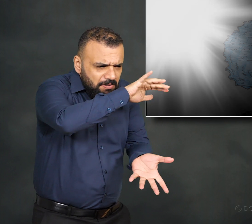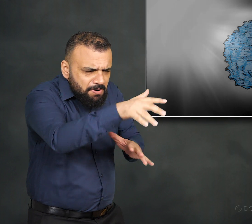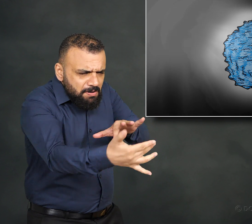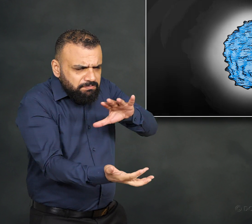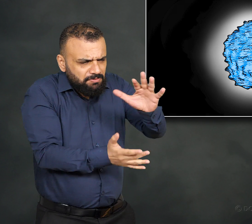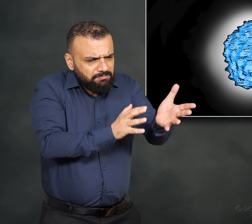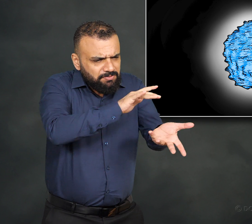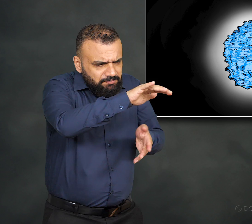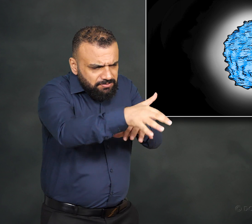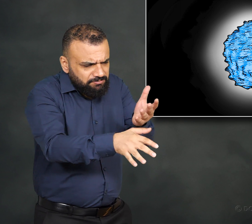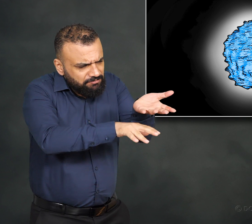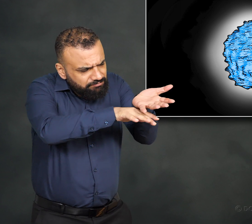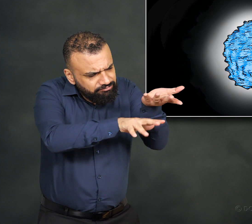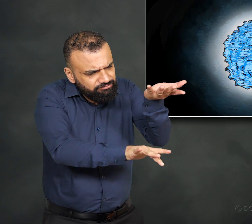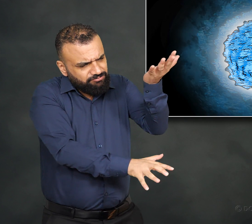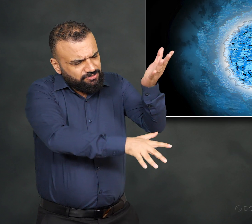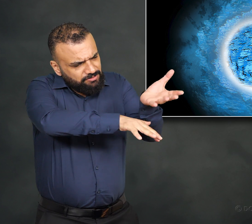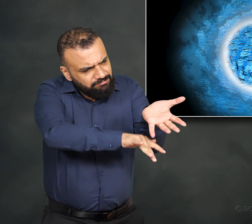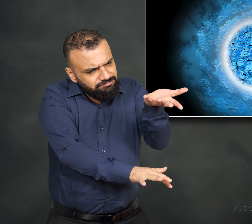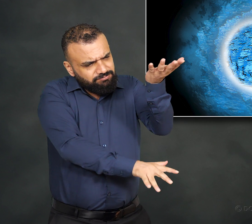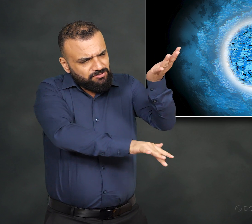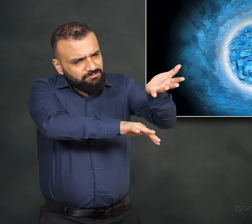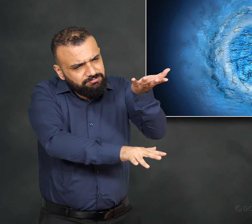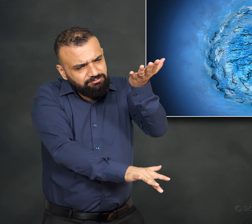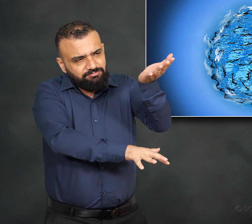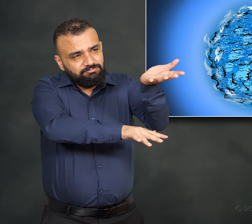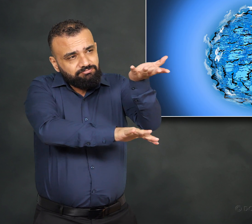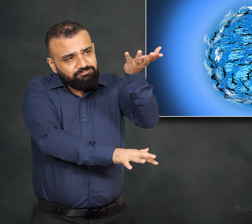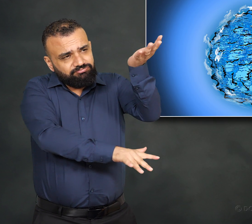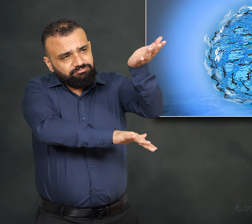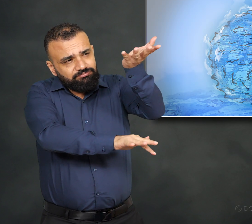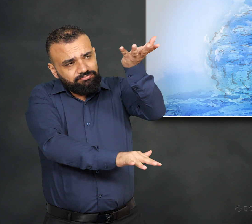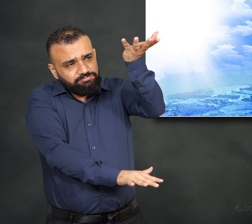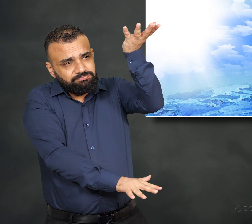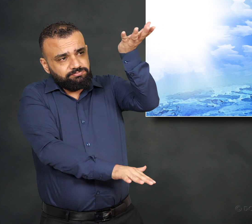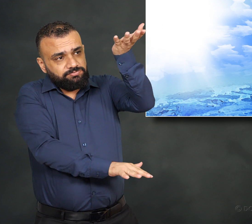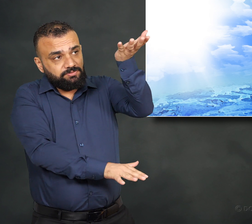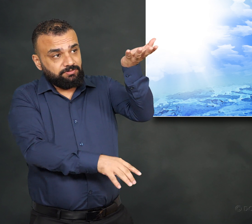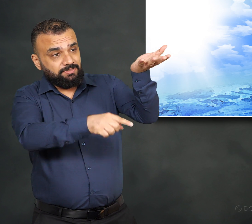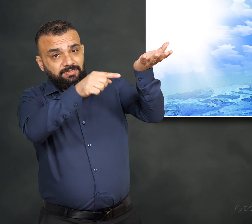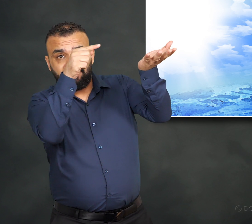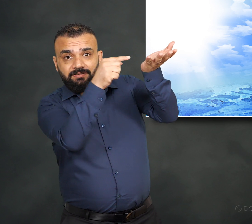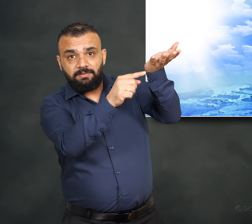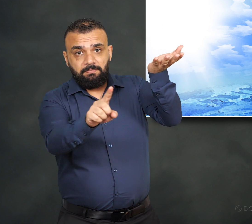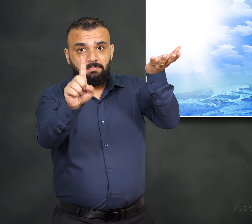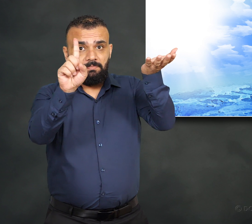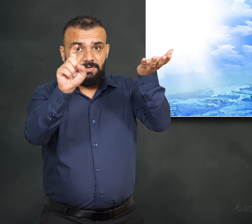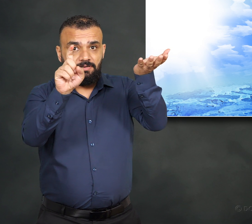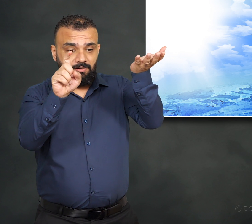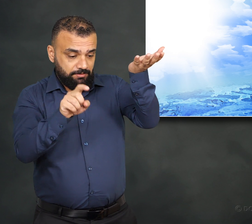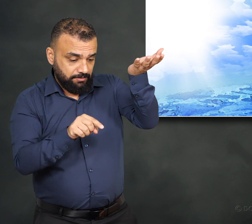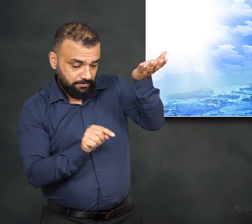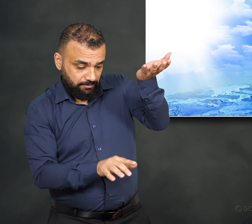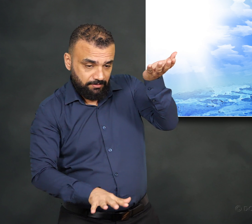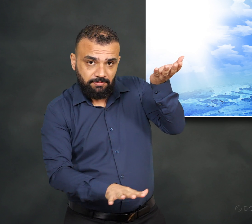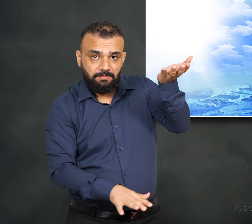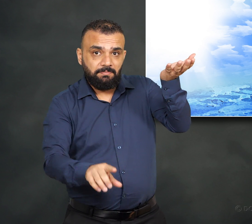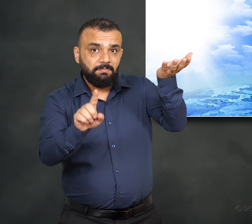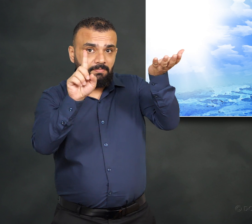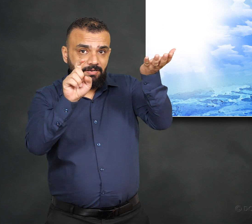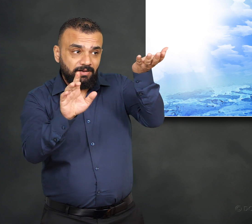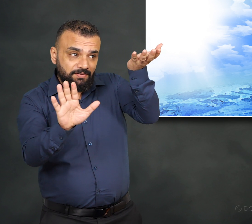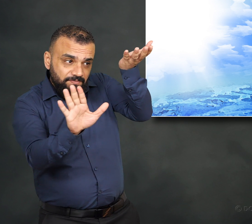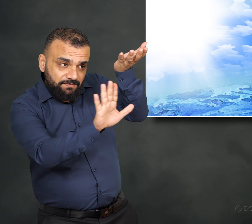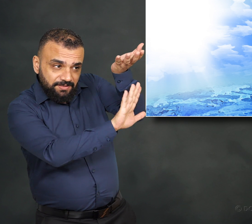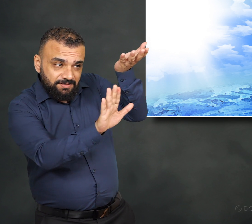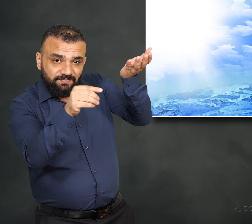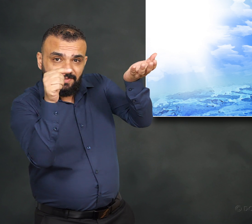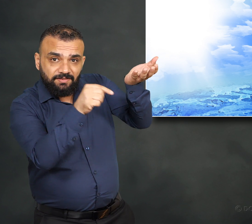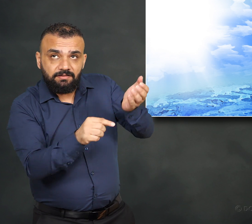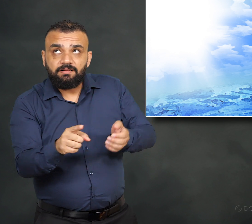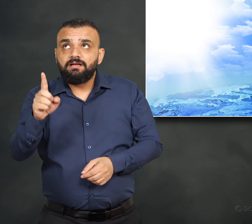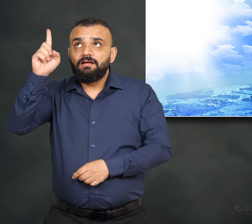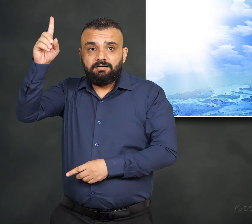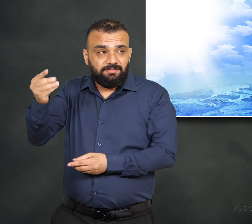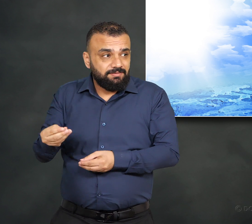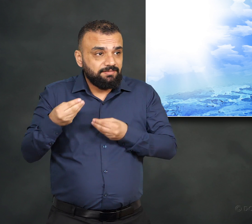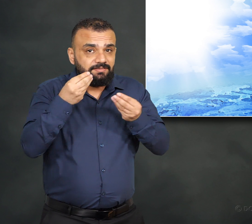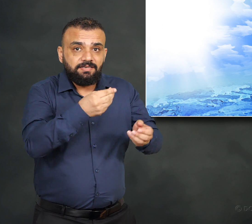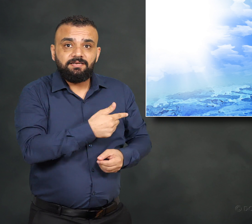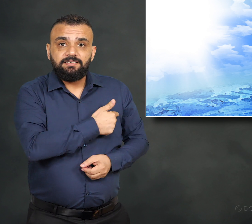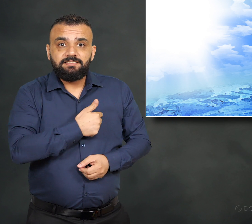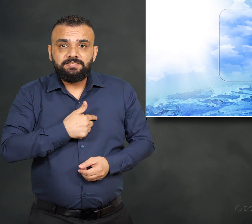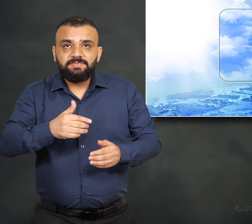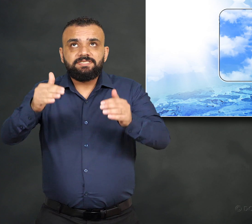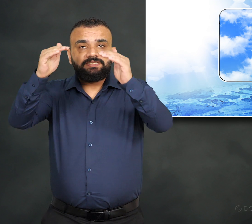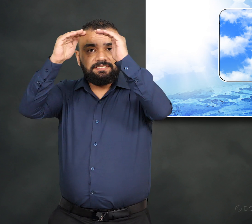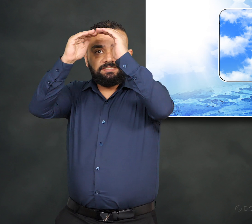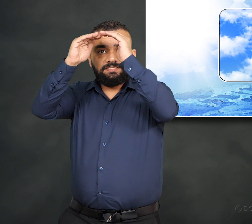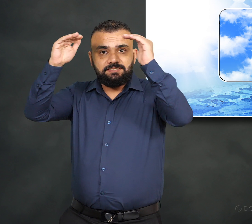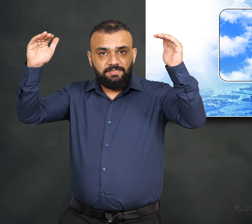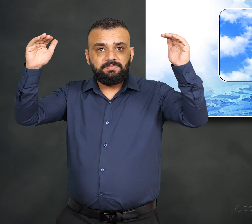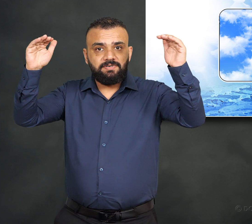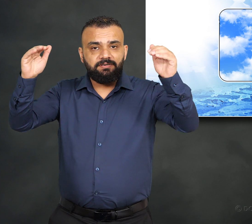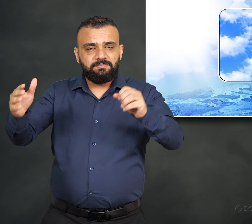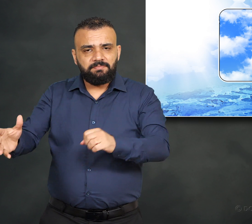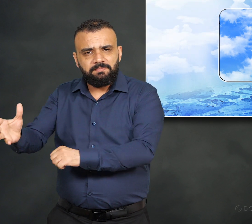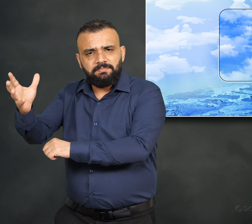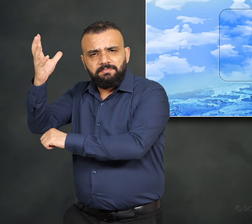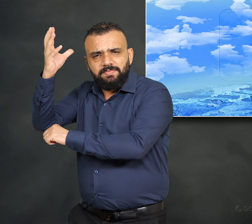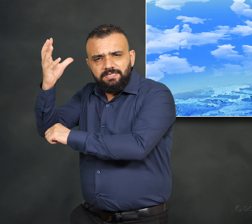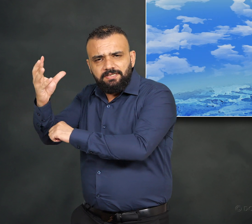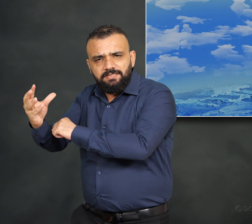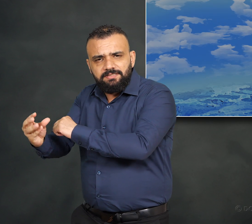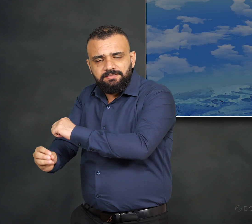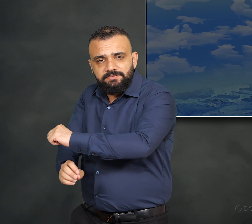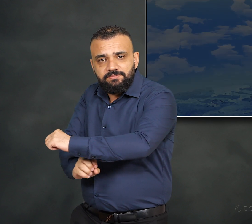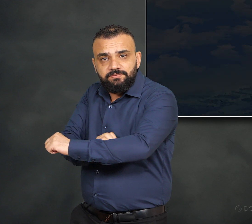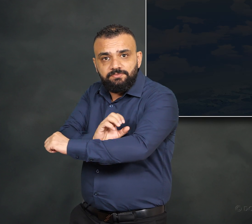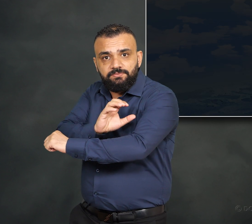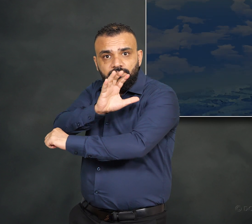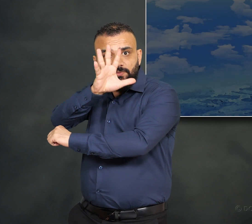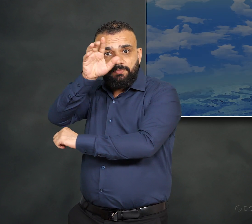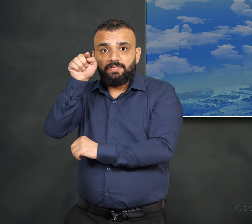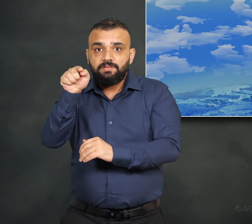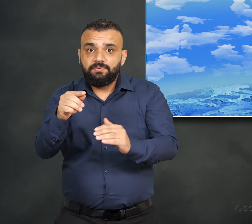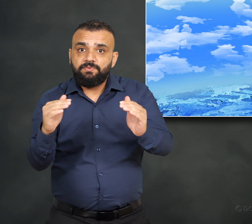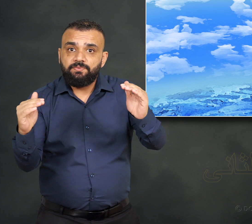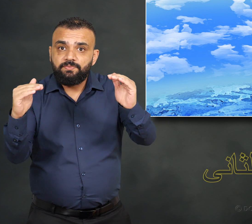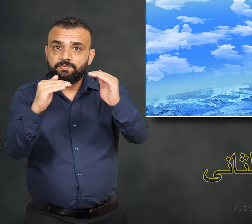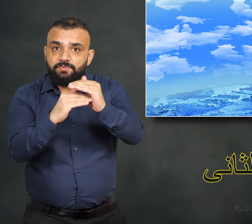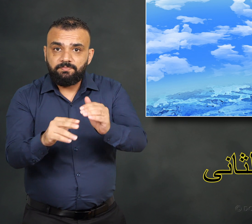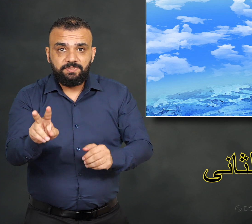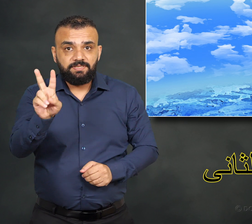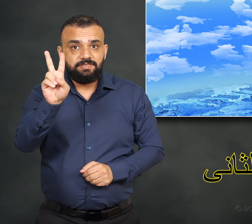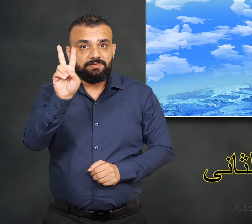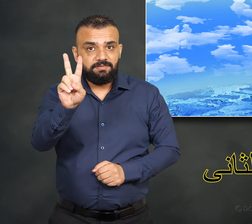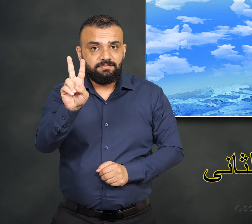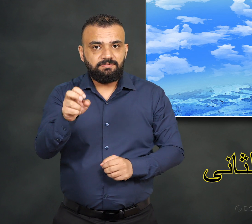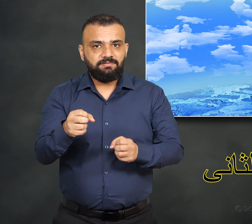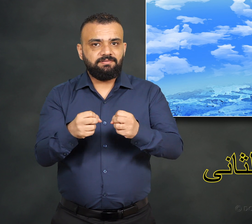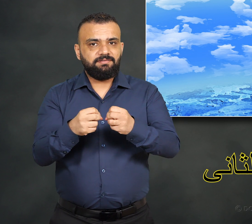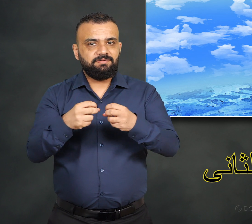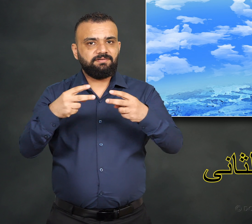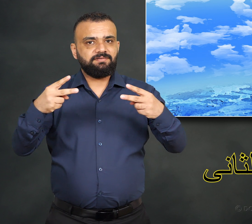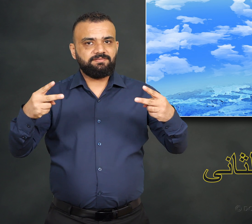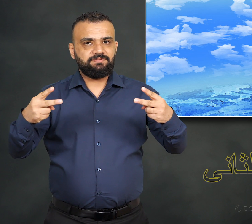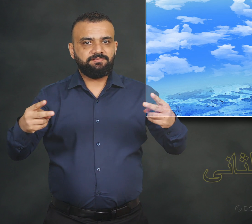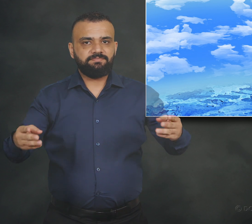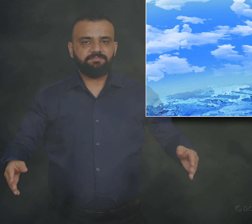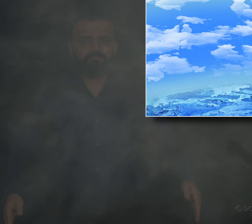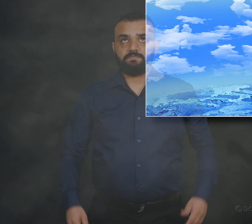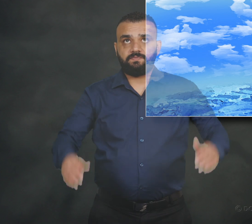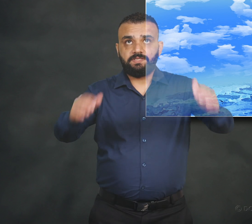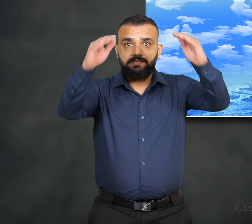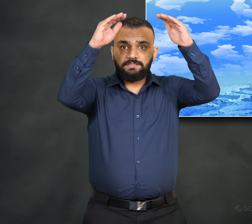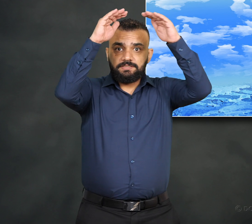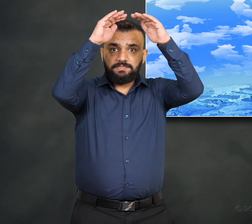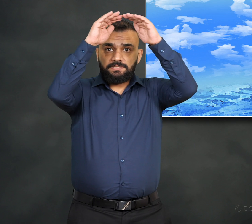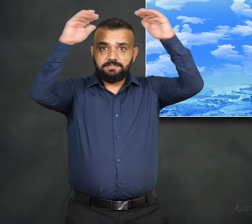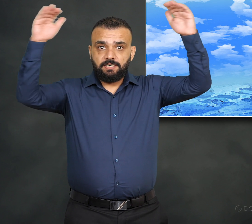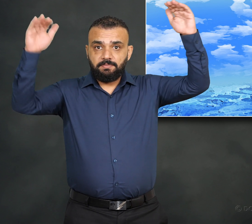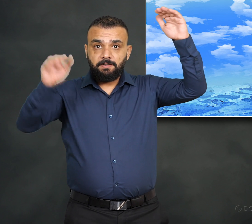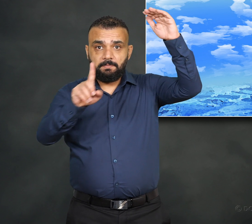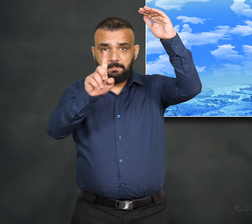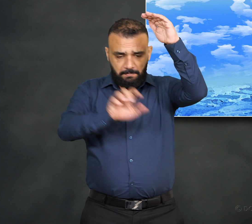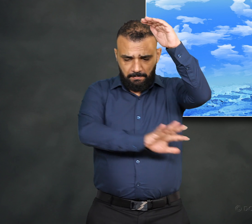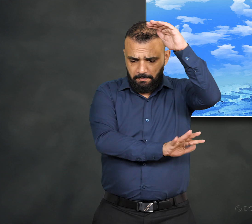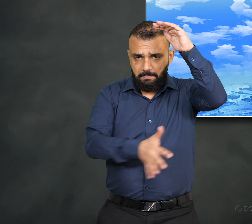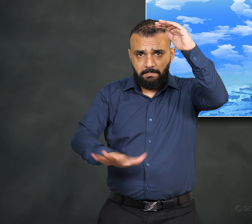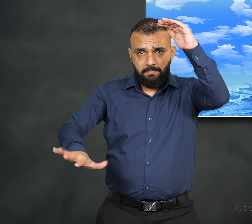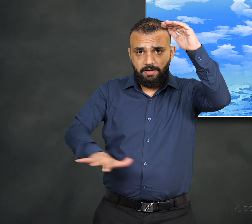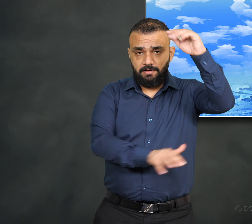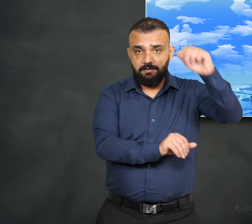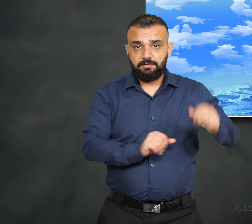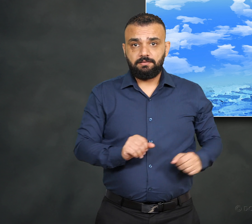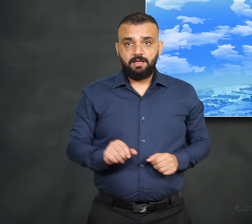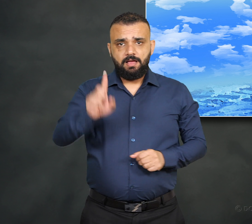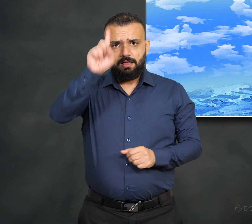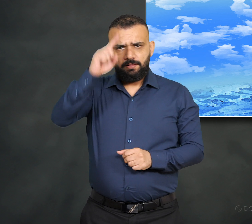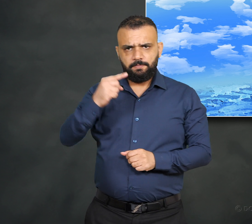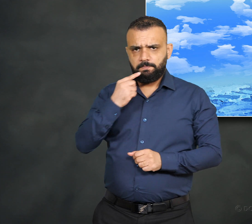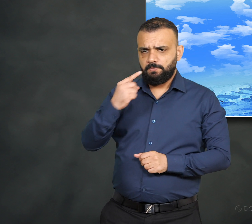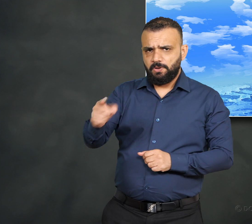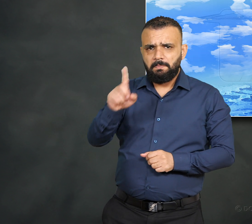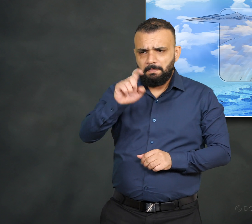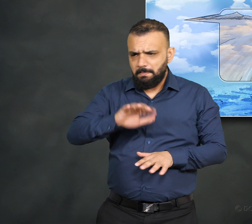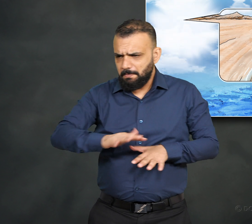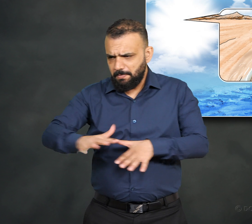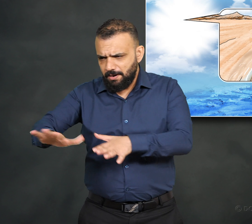So God made the expanse and separated the waters beneath it from the waters above. And it was so. God called the expanse “sky.” And there was evening, and there was morning—the second day.